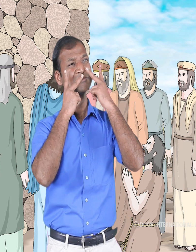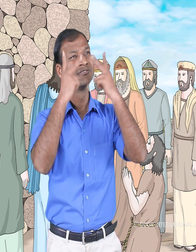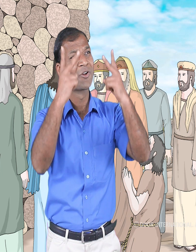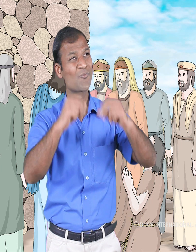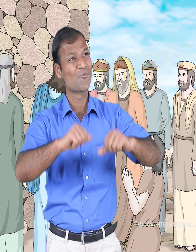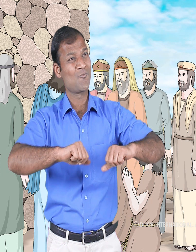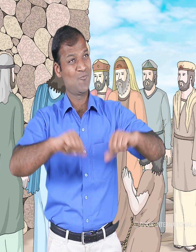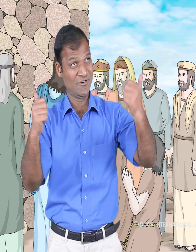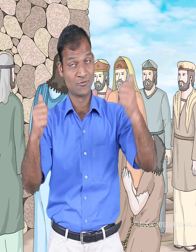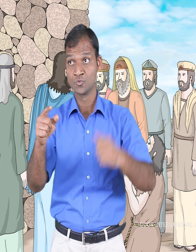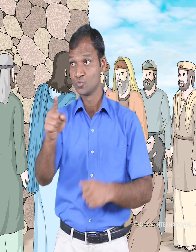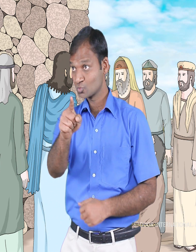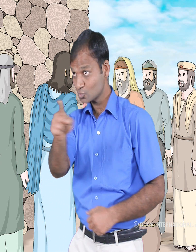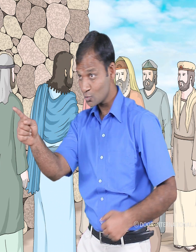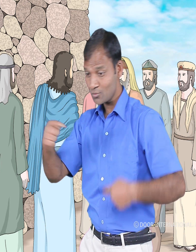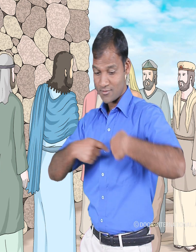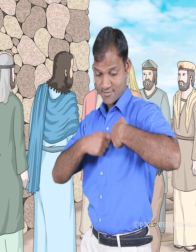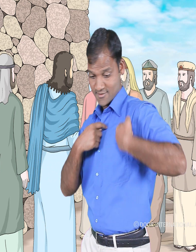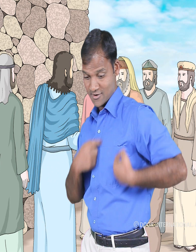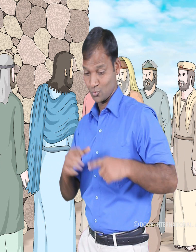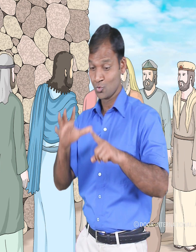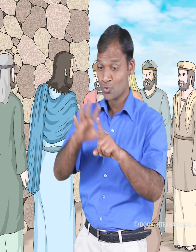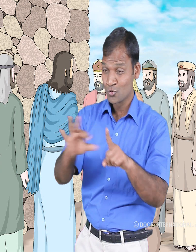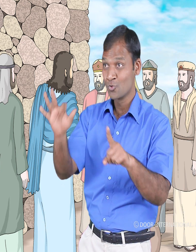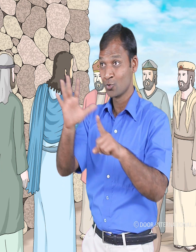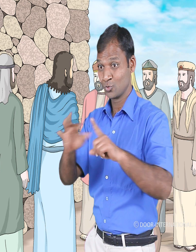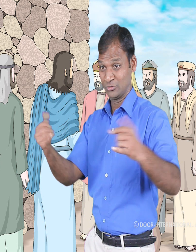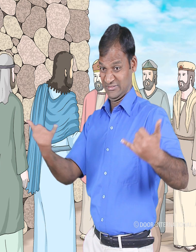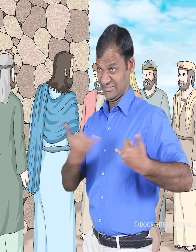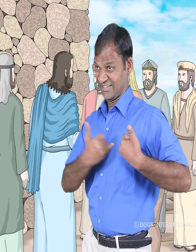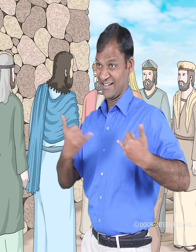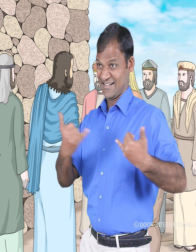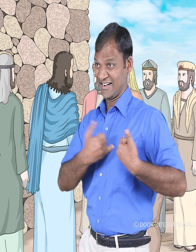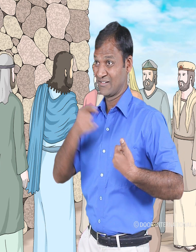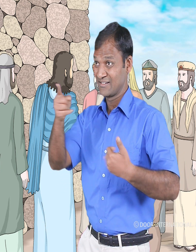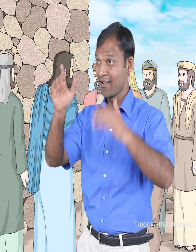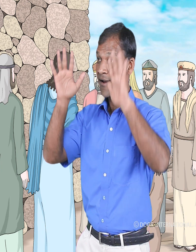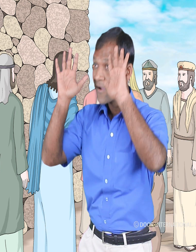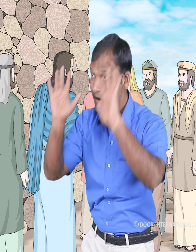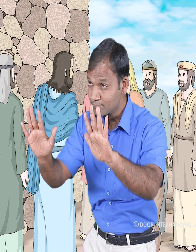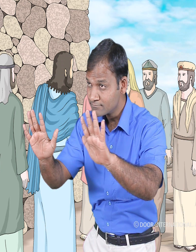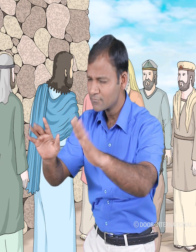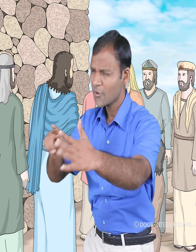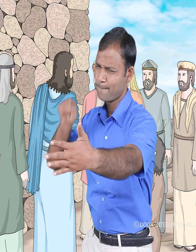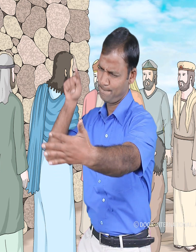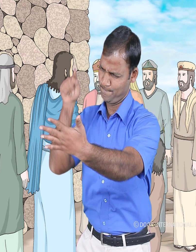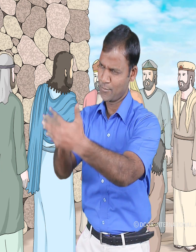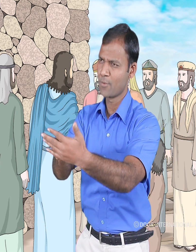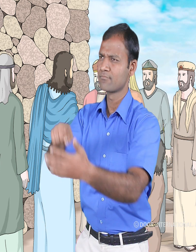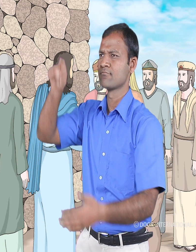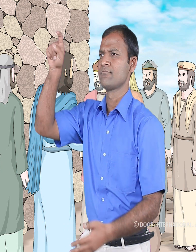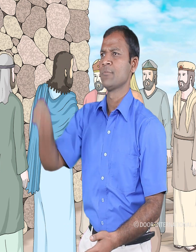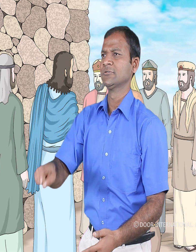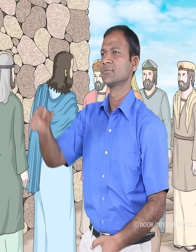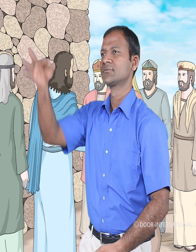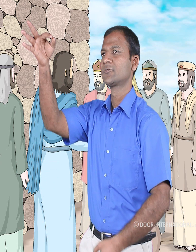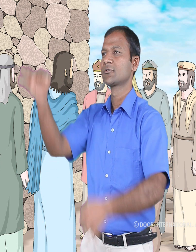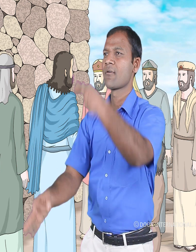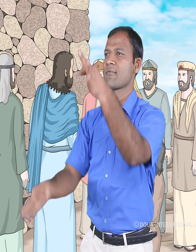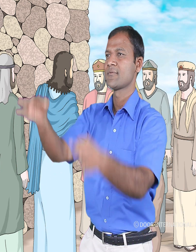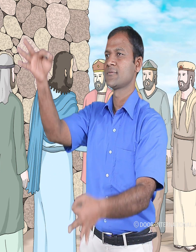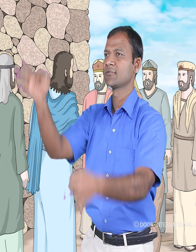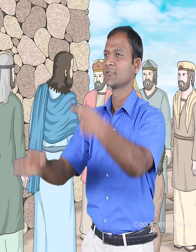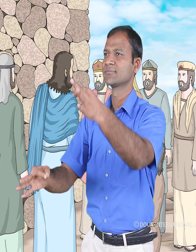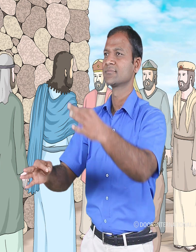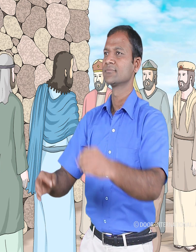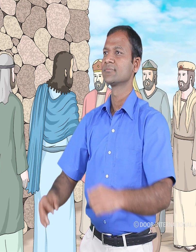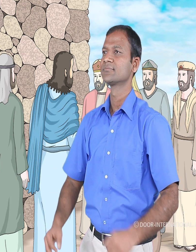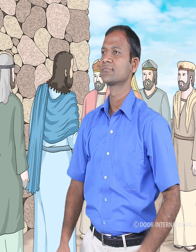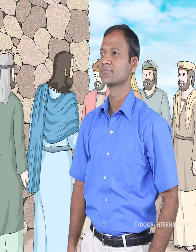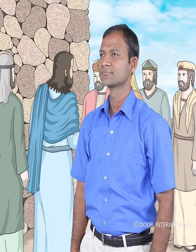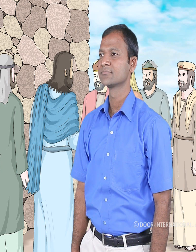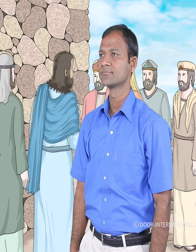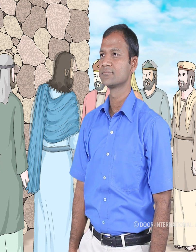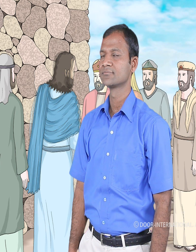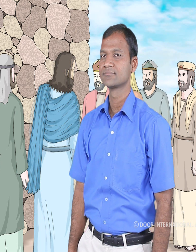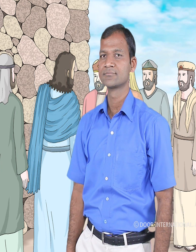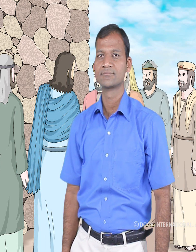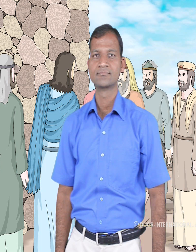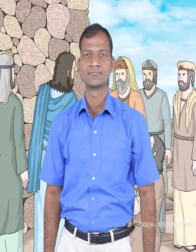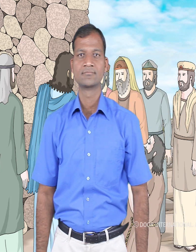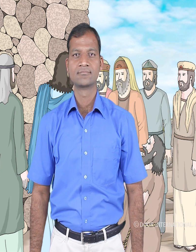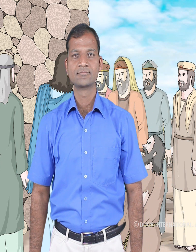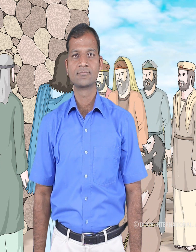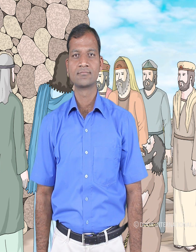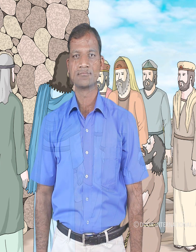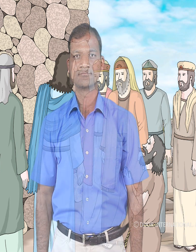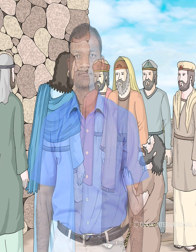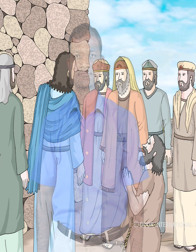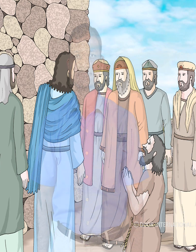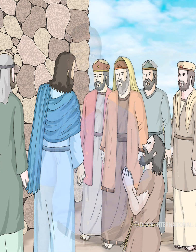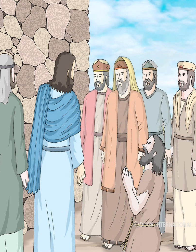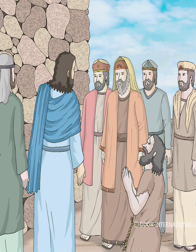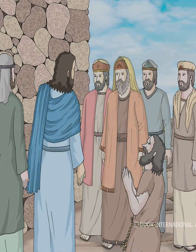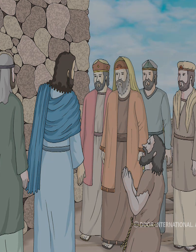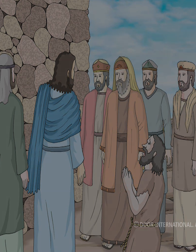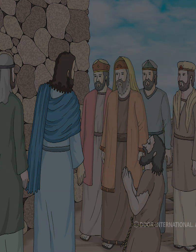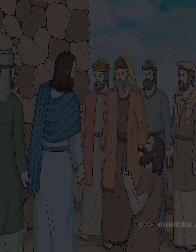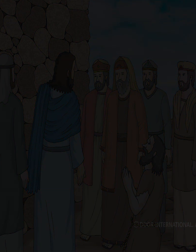But since you claim you can see, your guilt remains.”